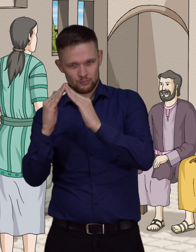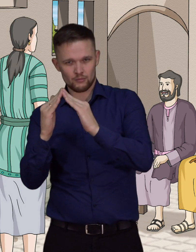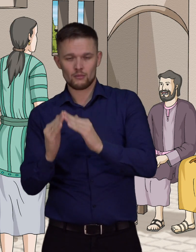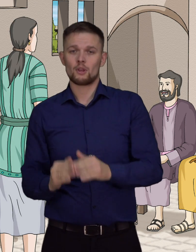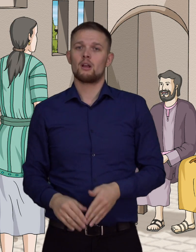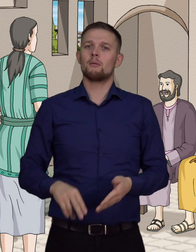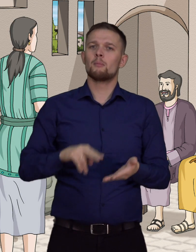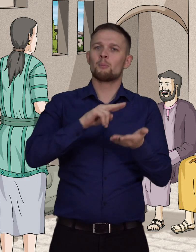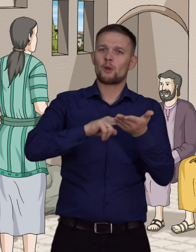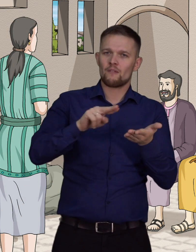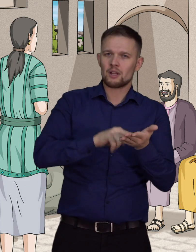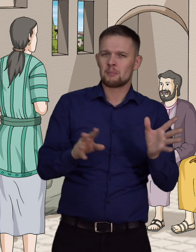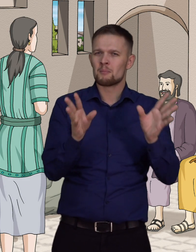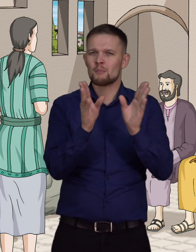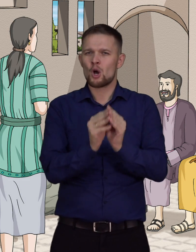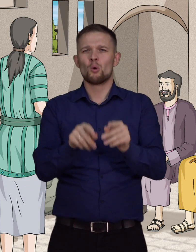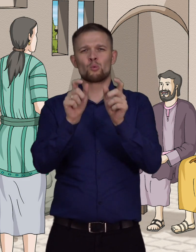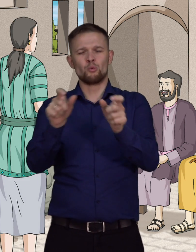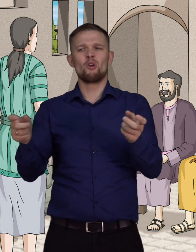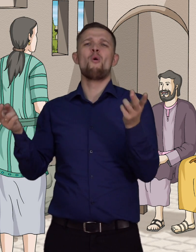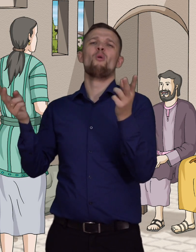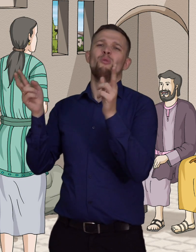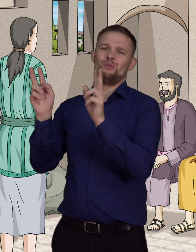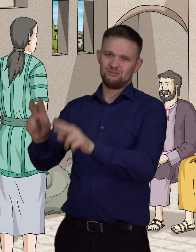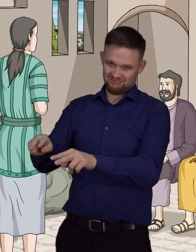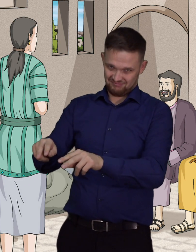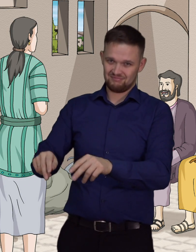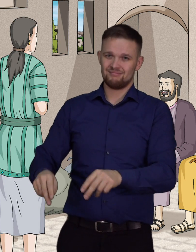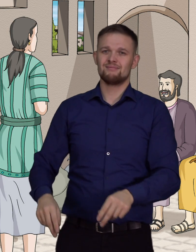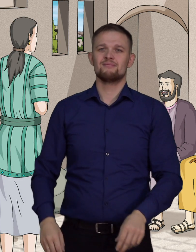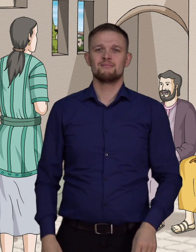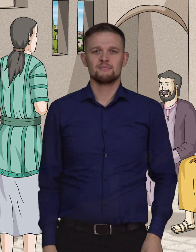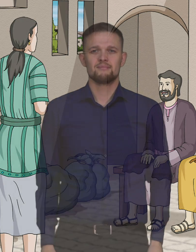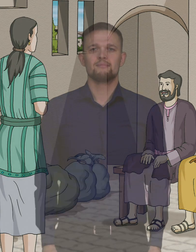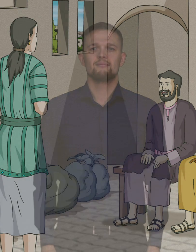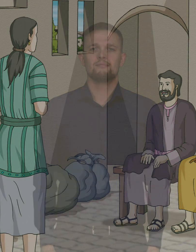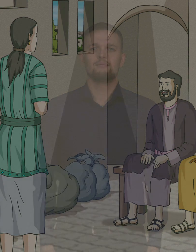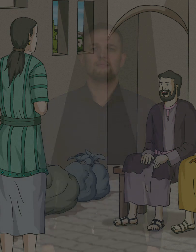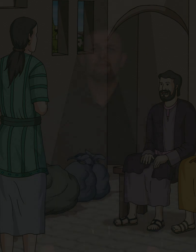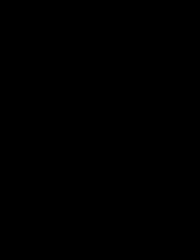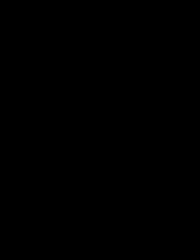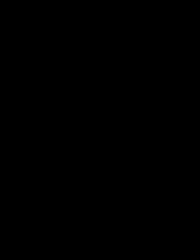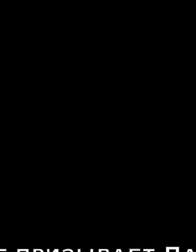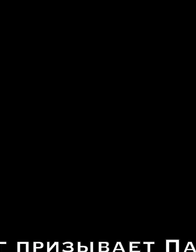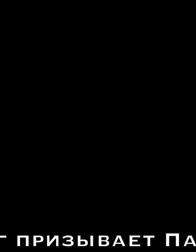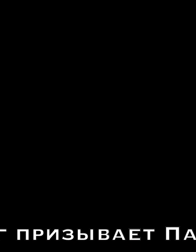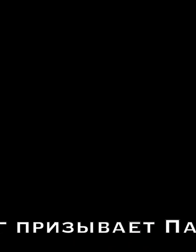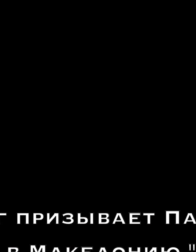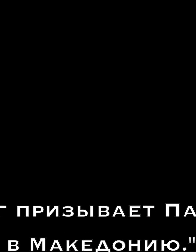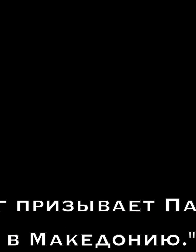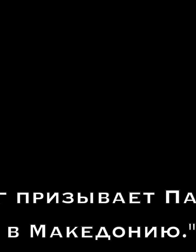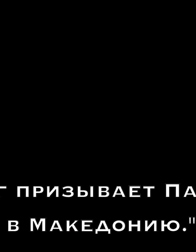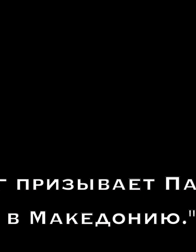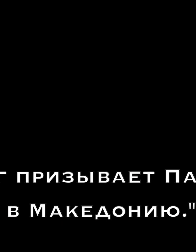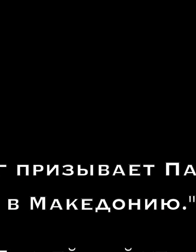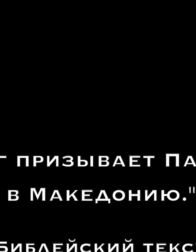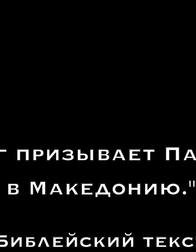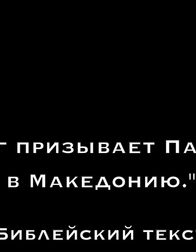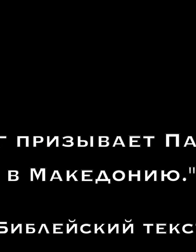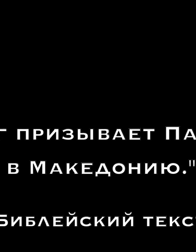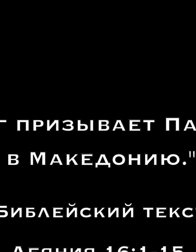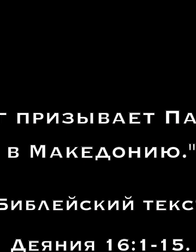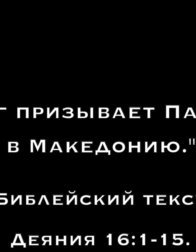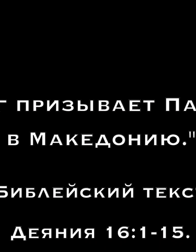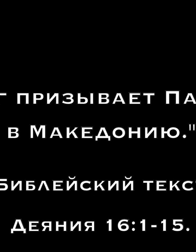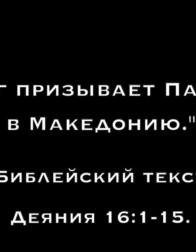And she persuaded us.